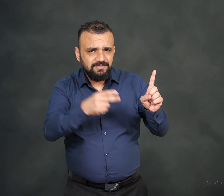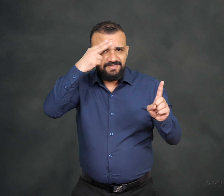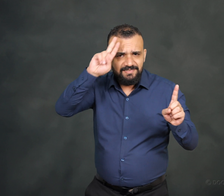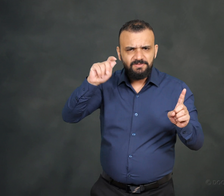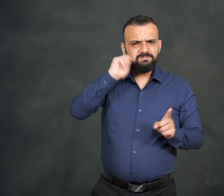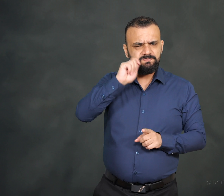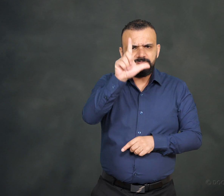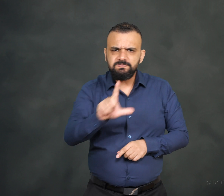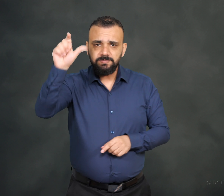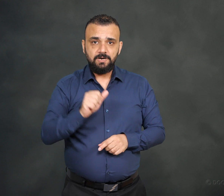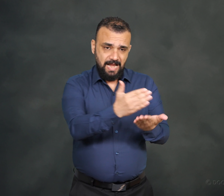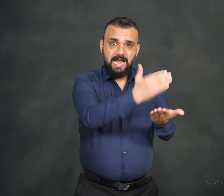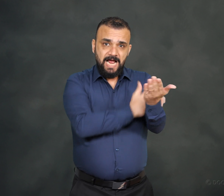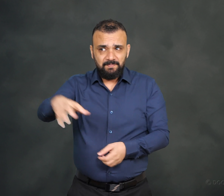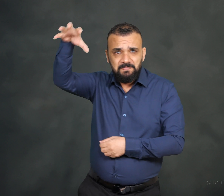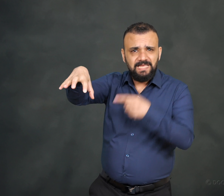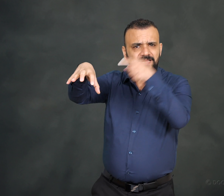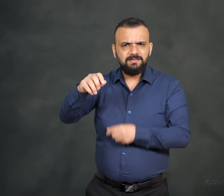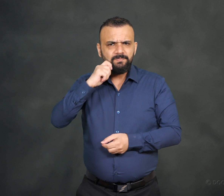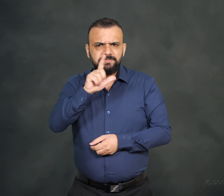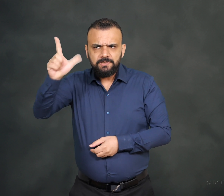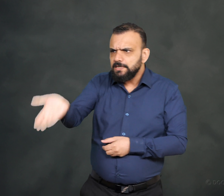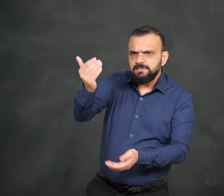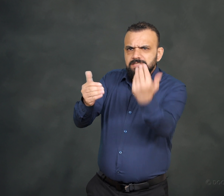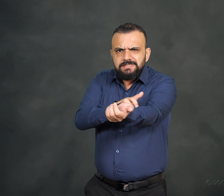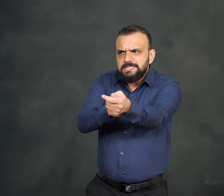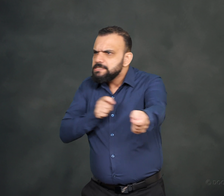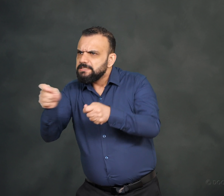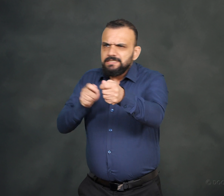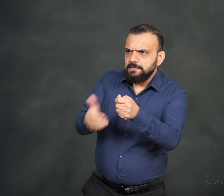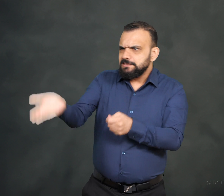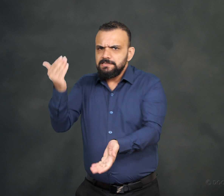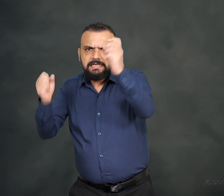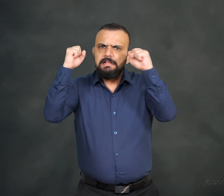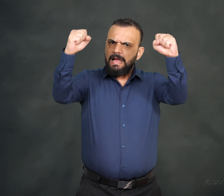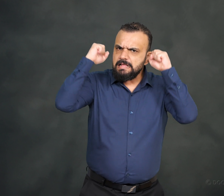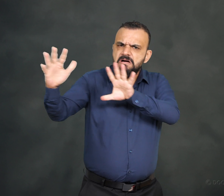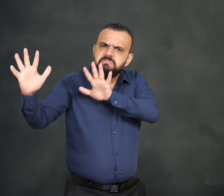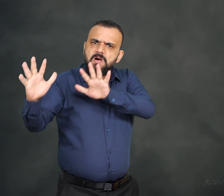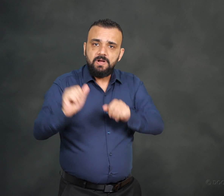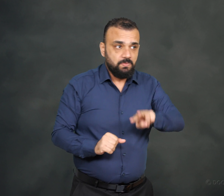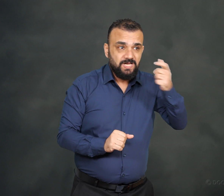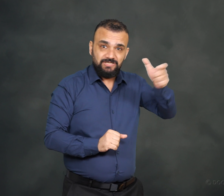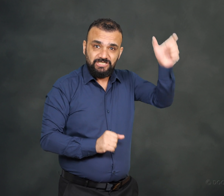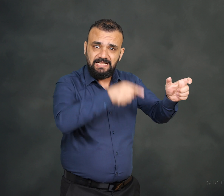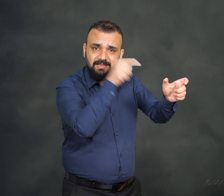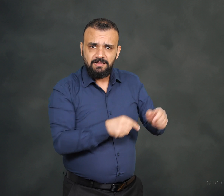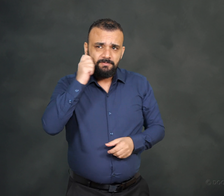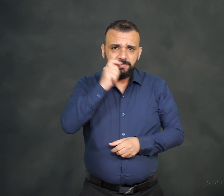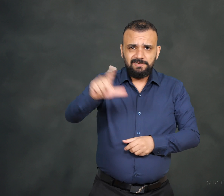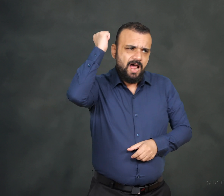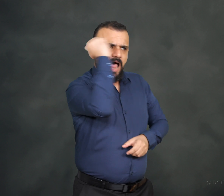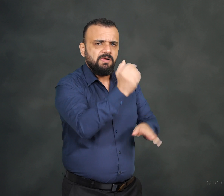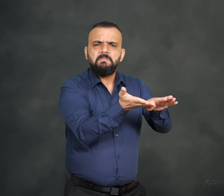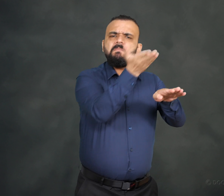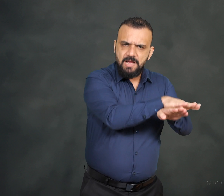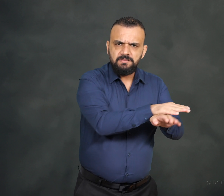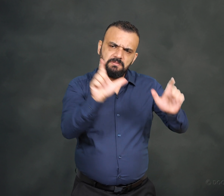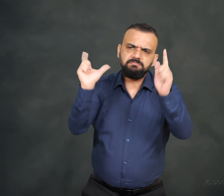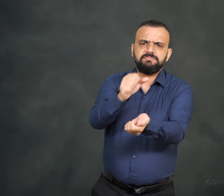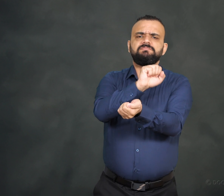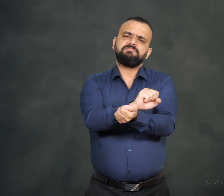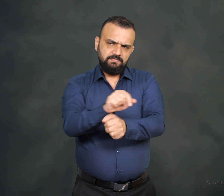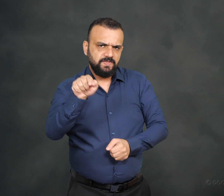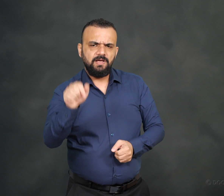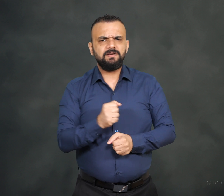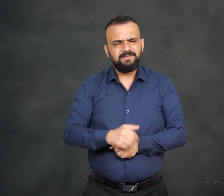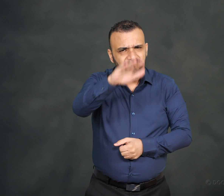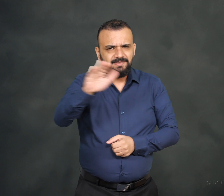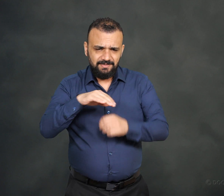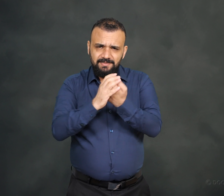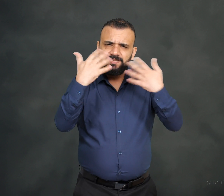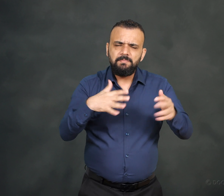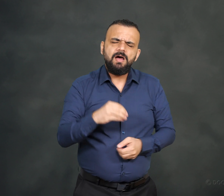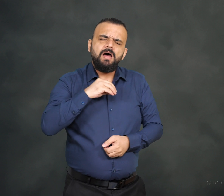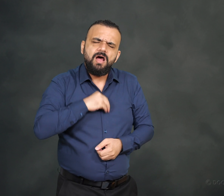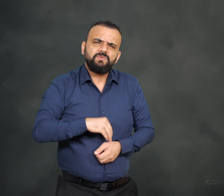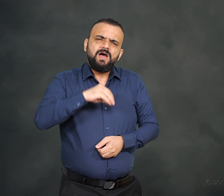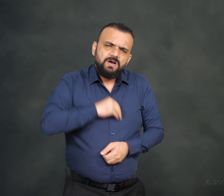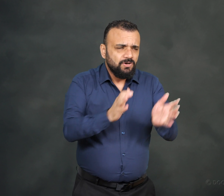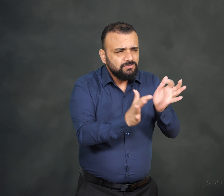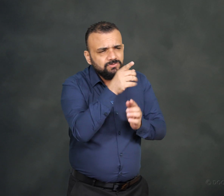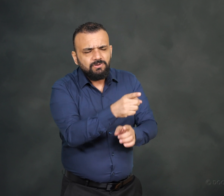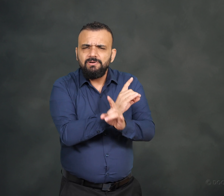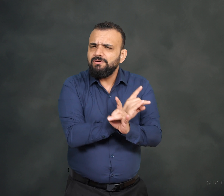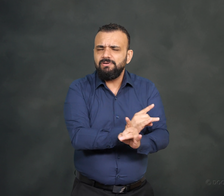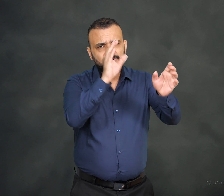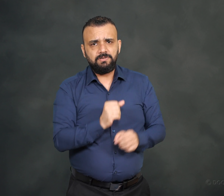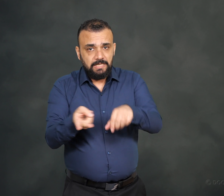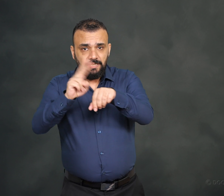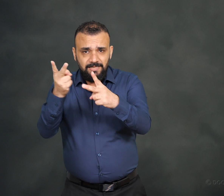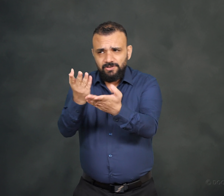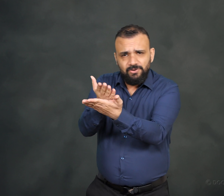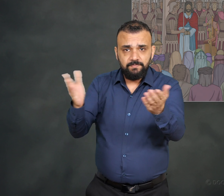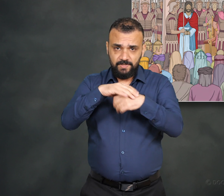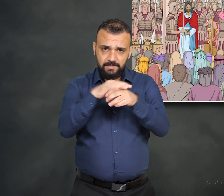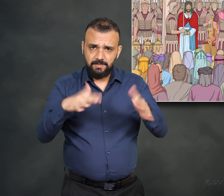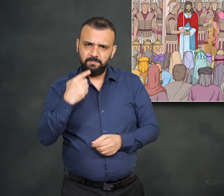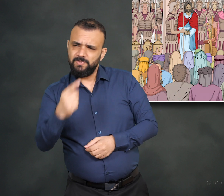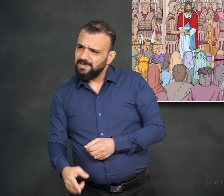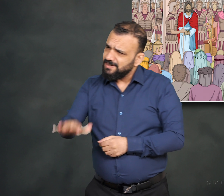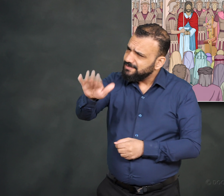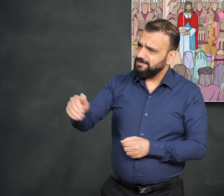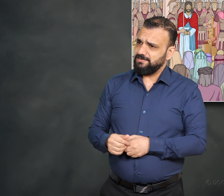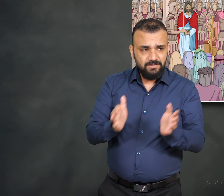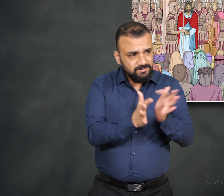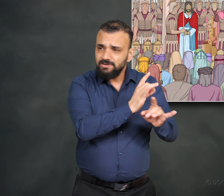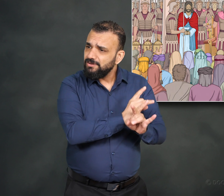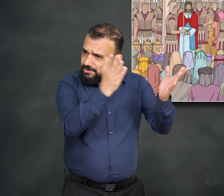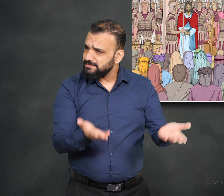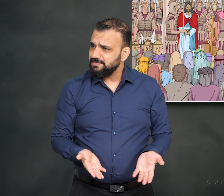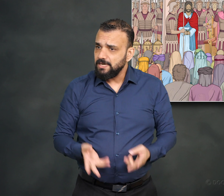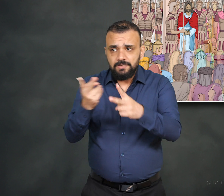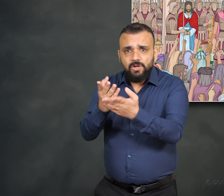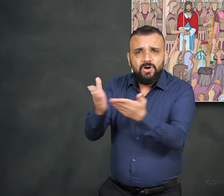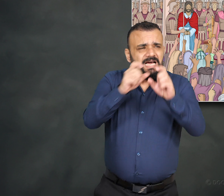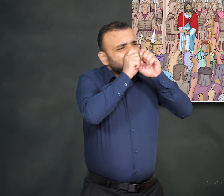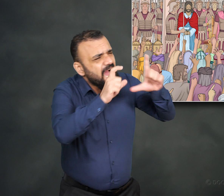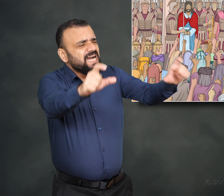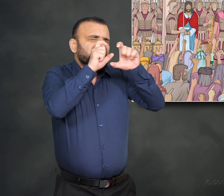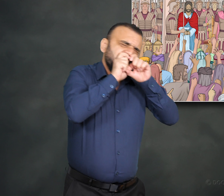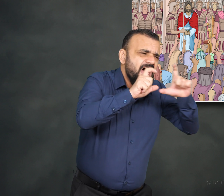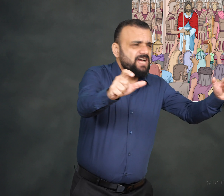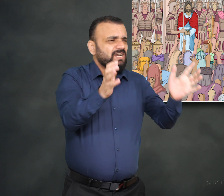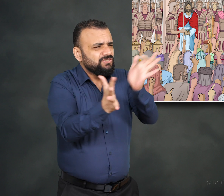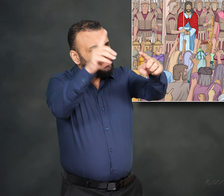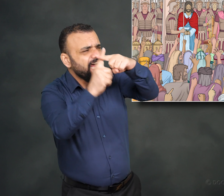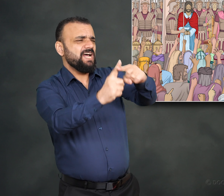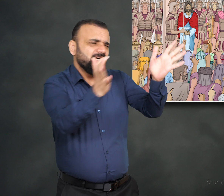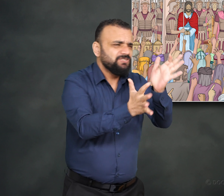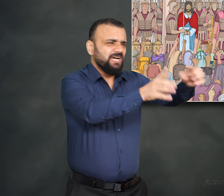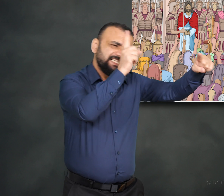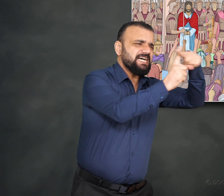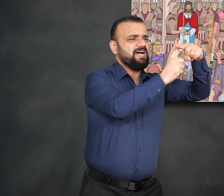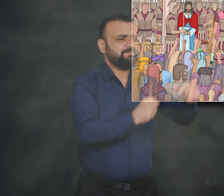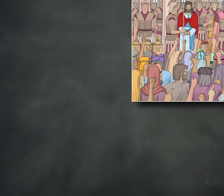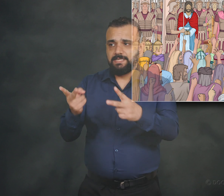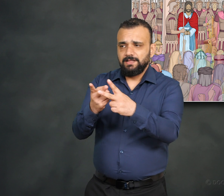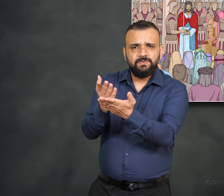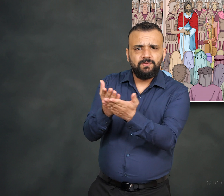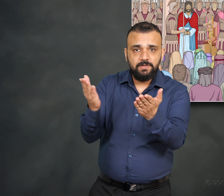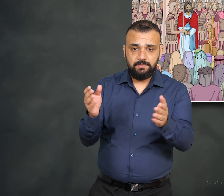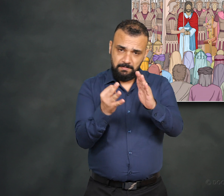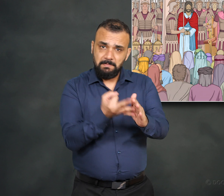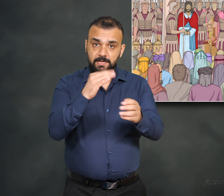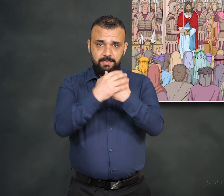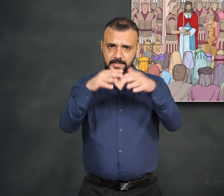(Barabbas had been imprisoned for an insurrection in the city, and for murder.) Wanting to release Jesus, Pilate addressed them again, but they kept shouting, “Crucify Him!